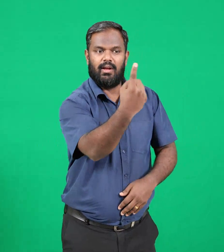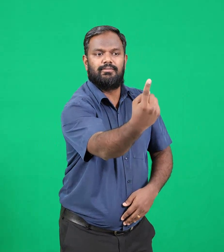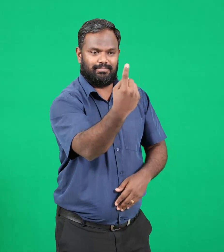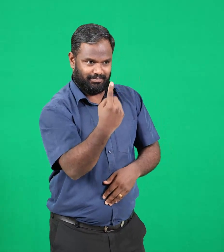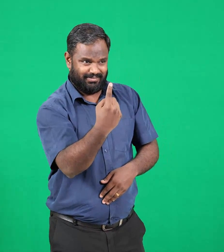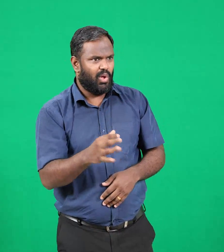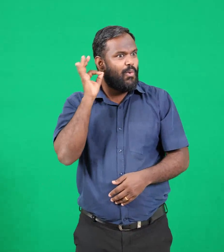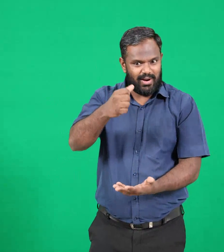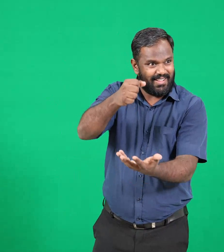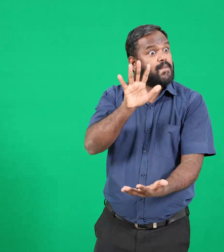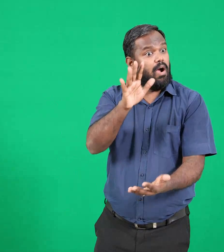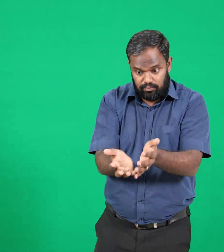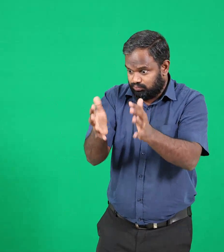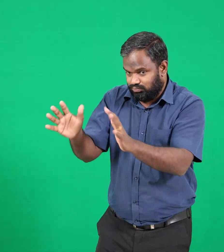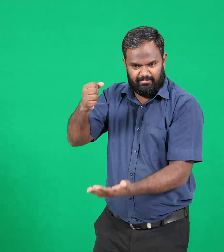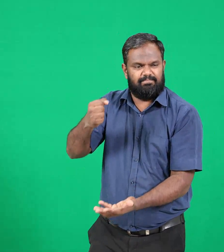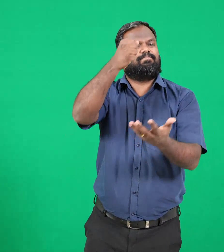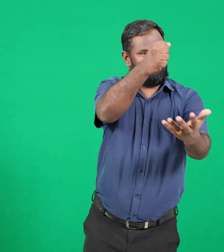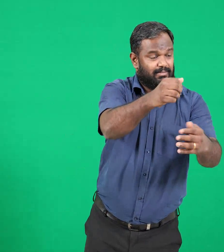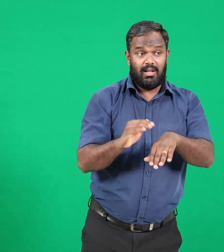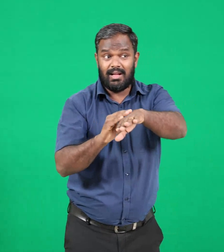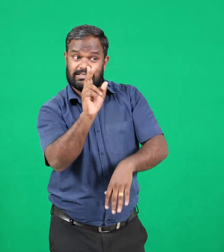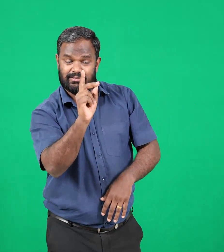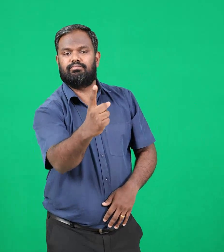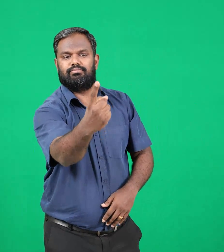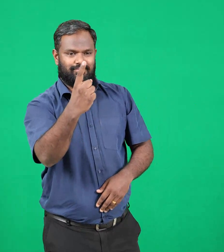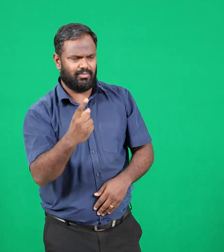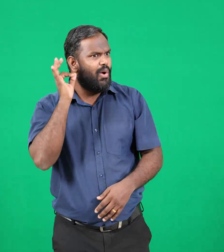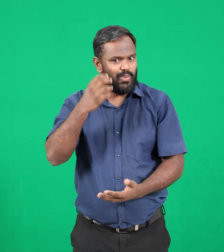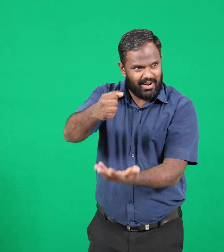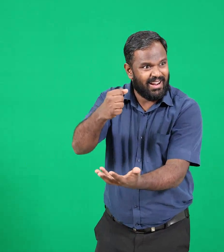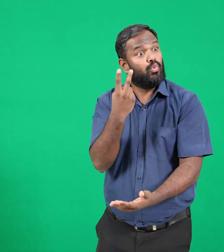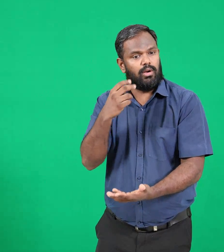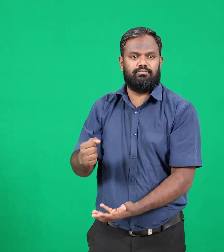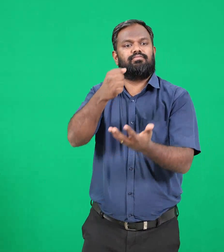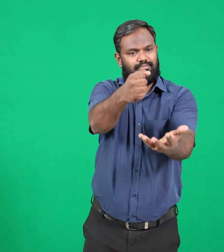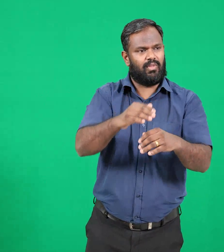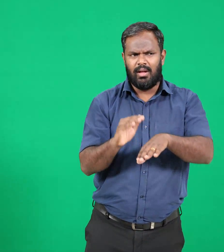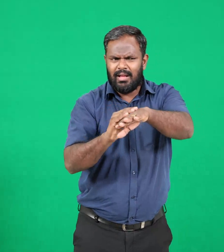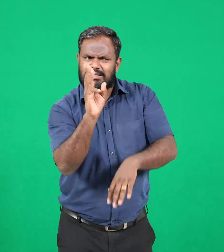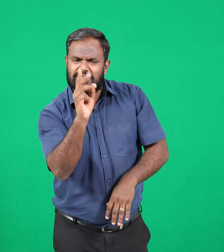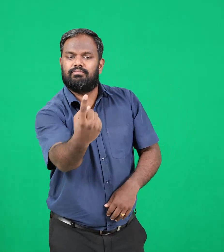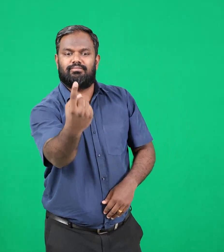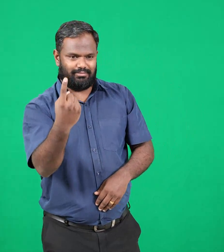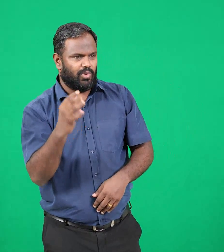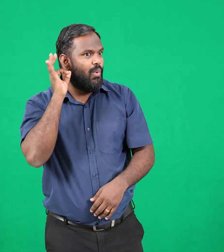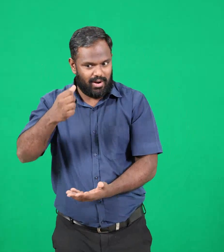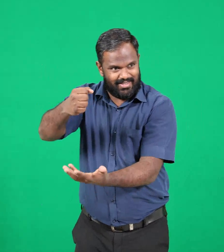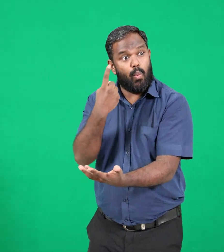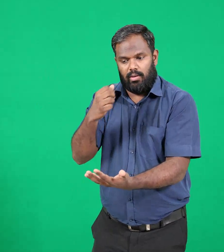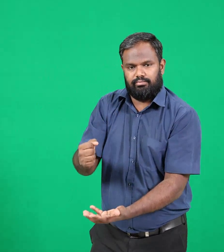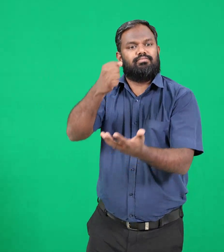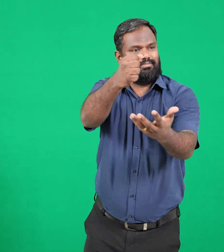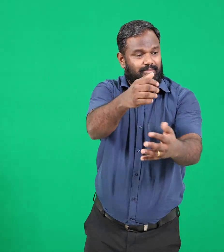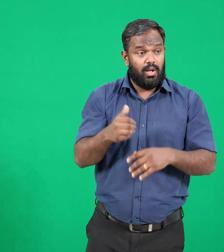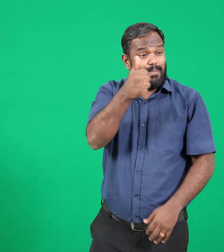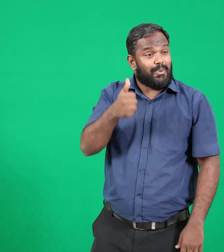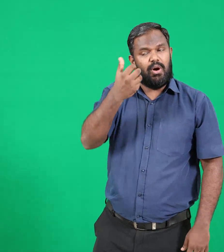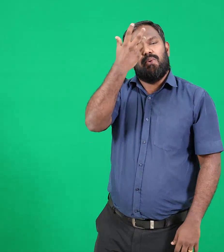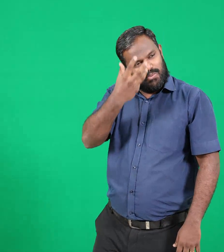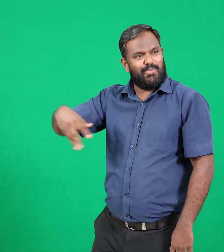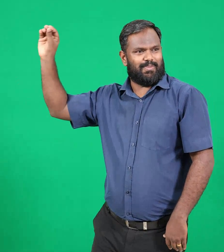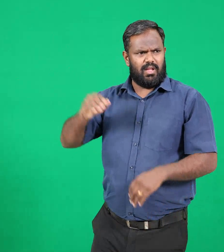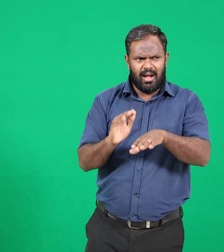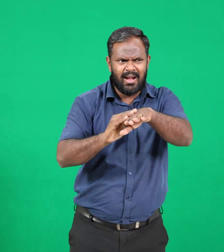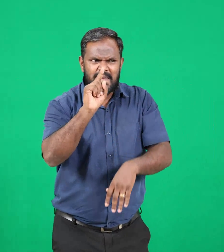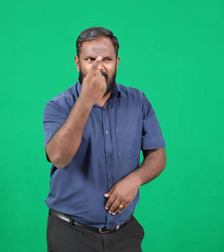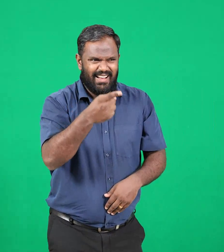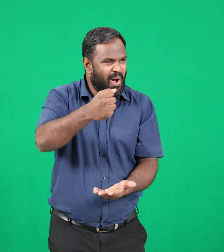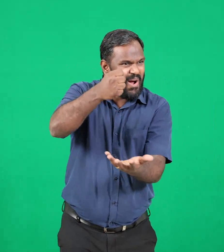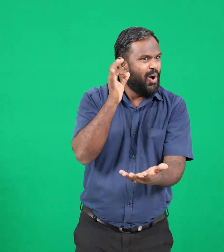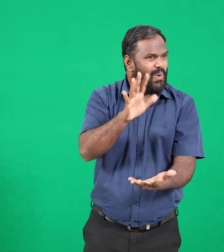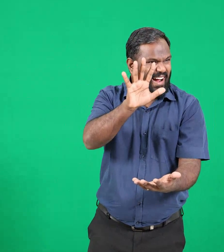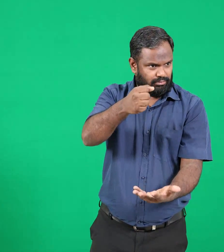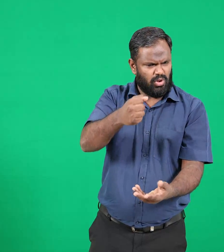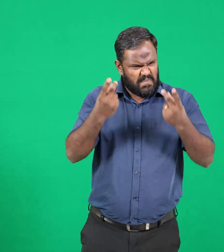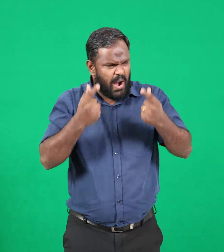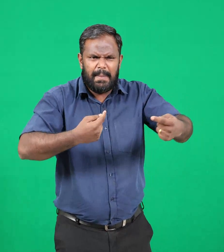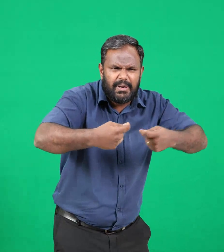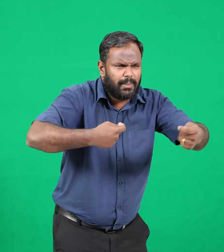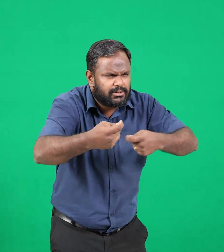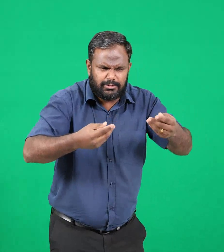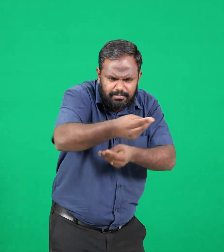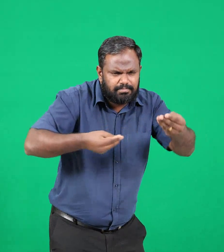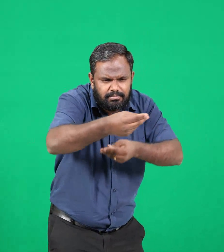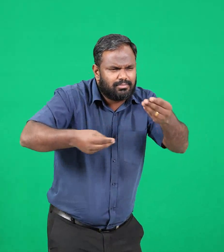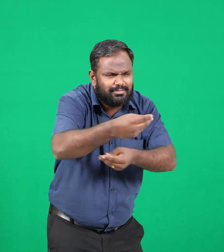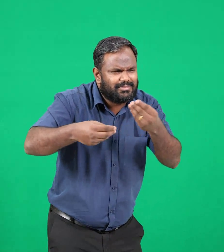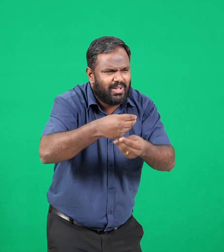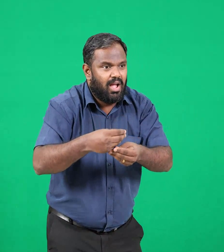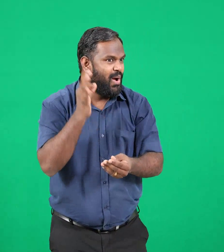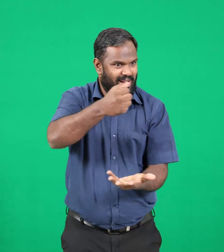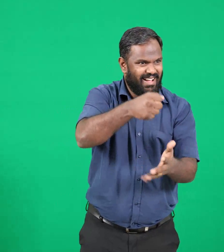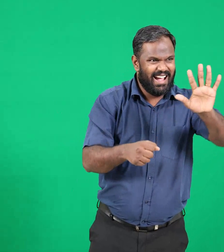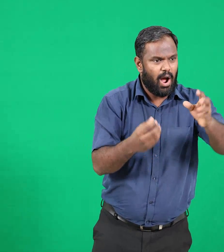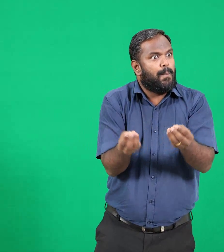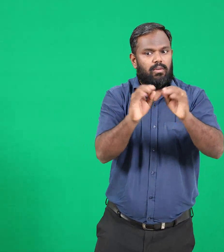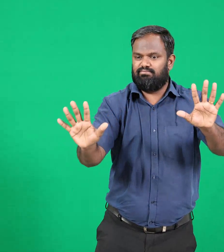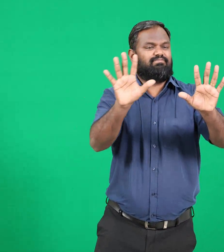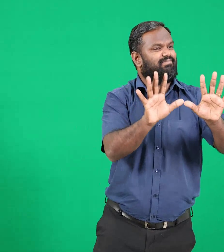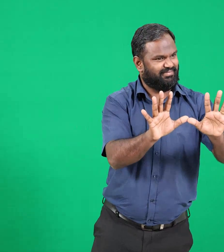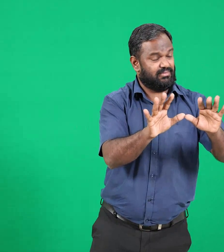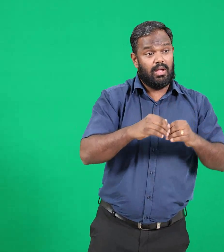And he went on his journey. The servant who had received the five talents went at once and put them to work and gained five more.